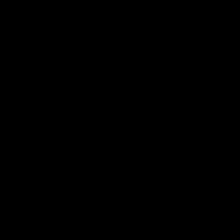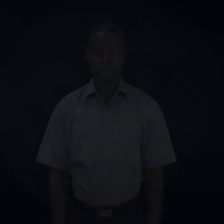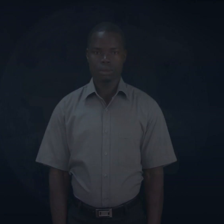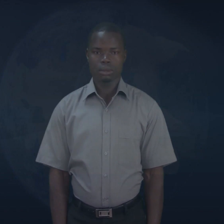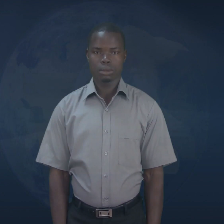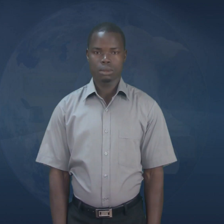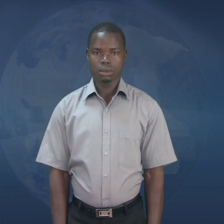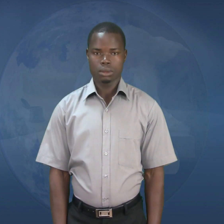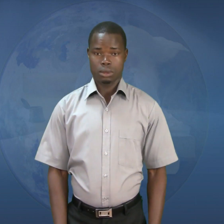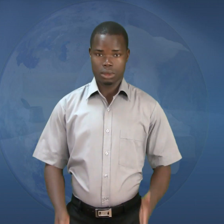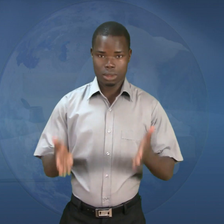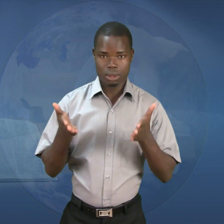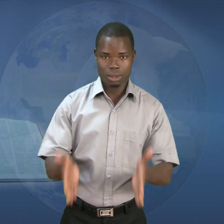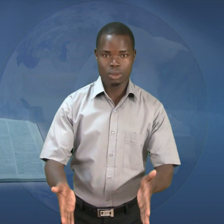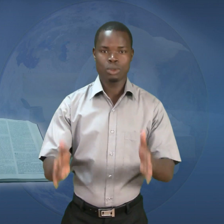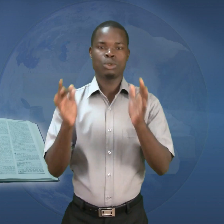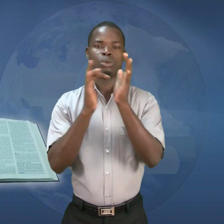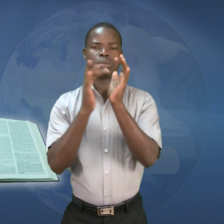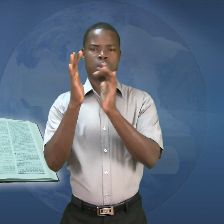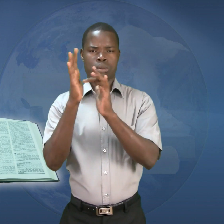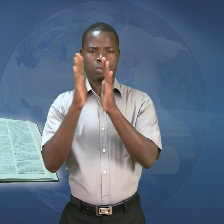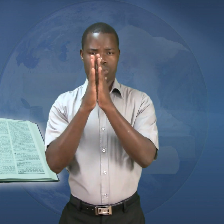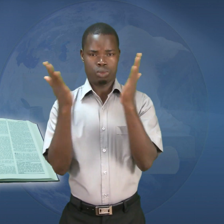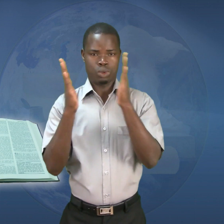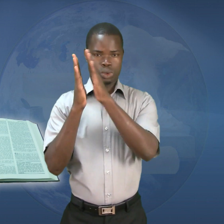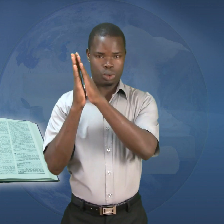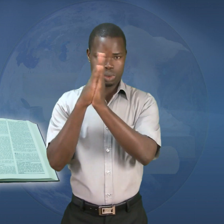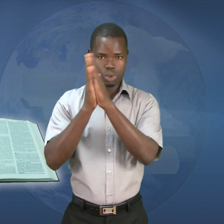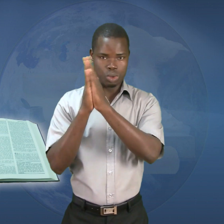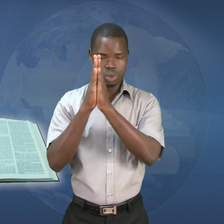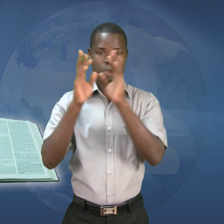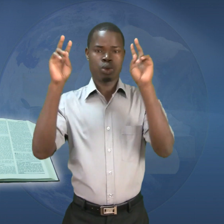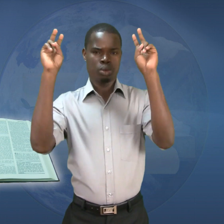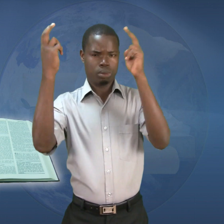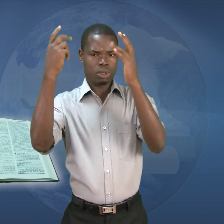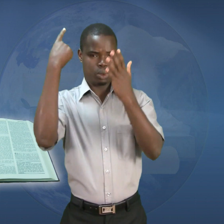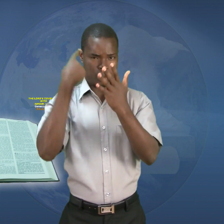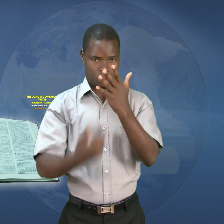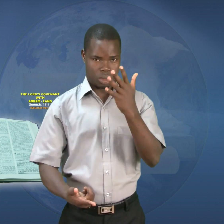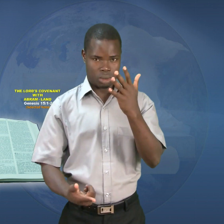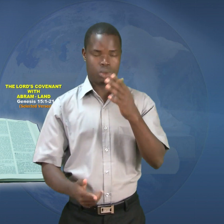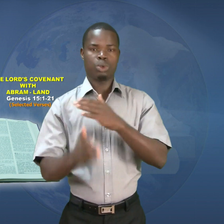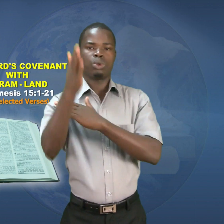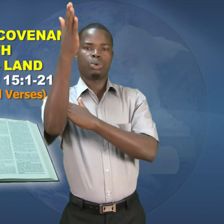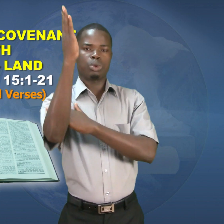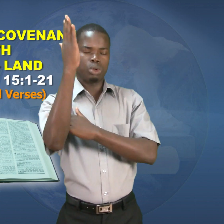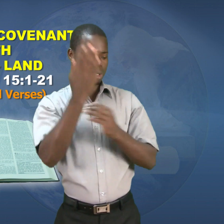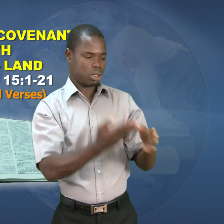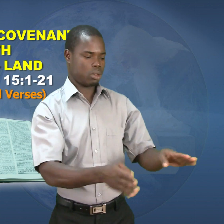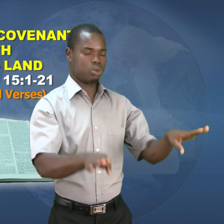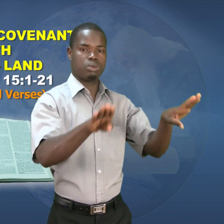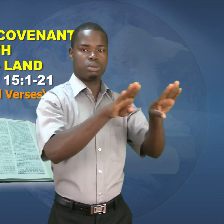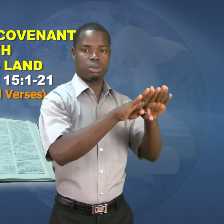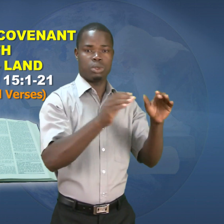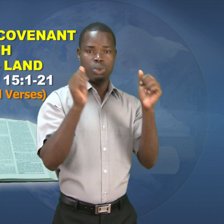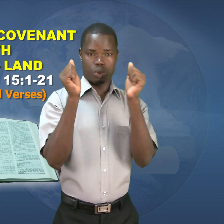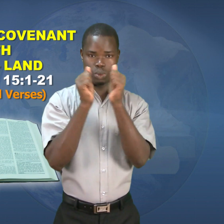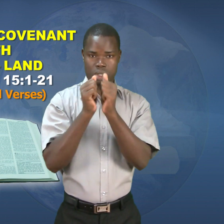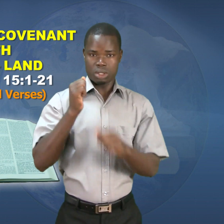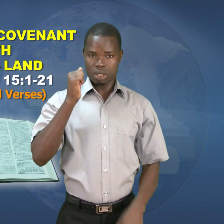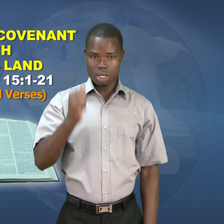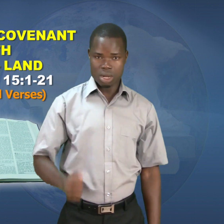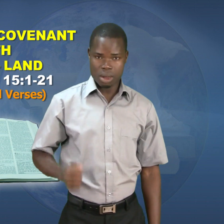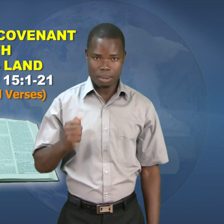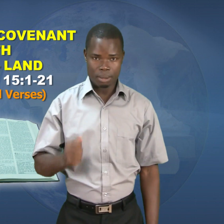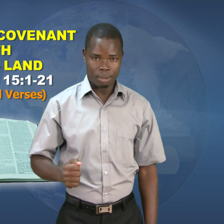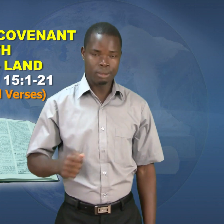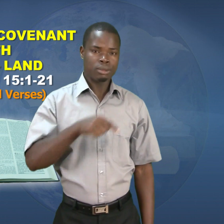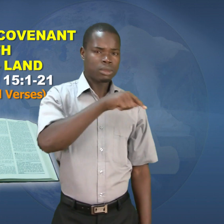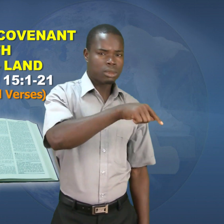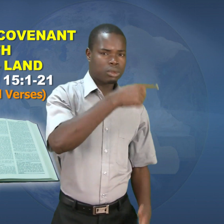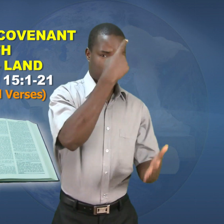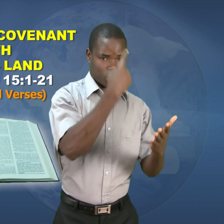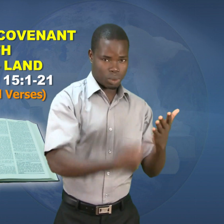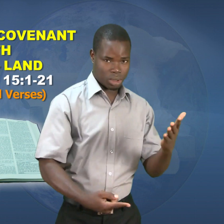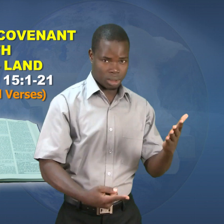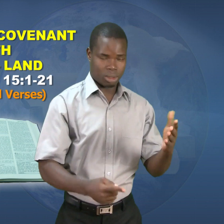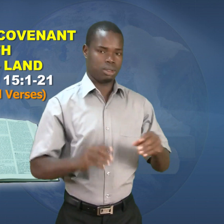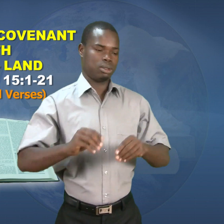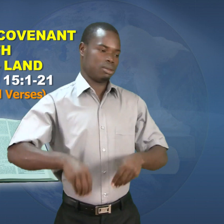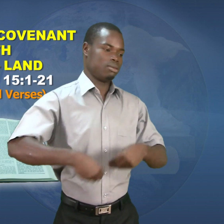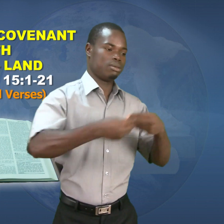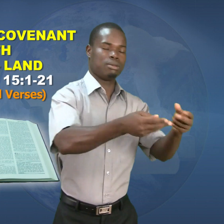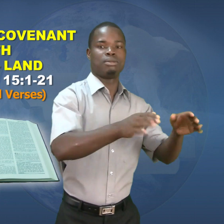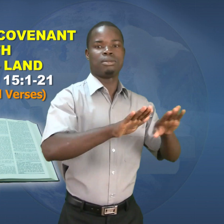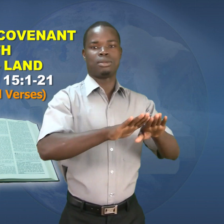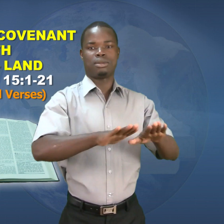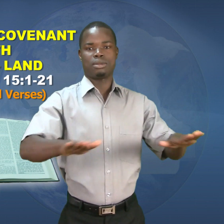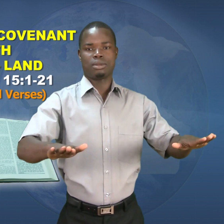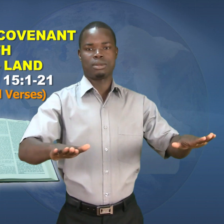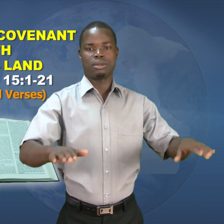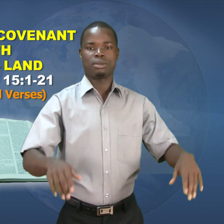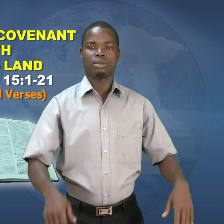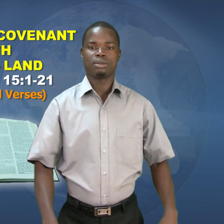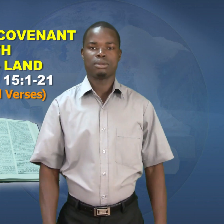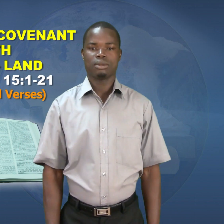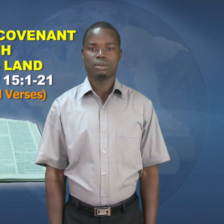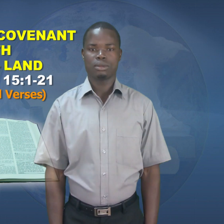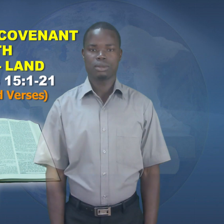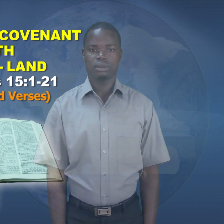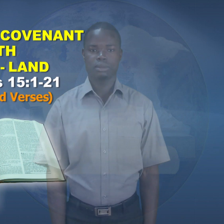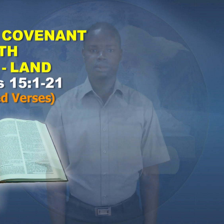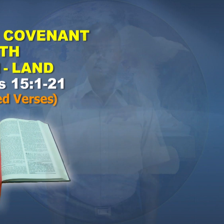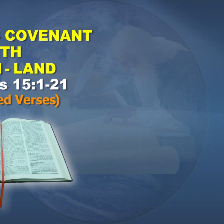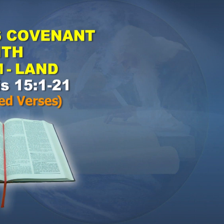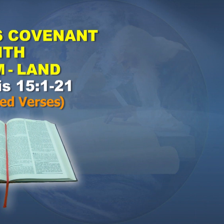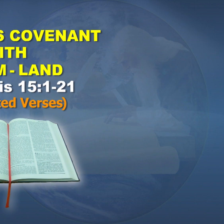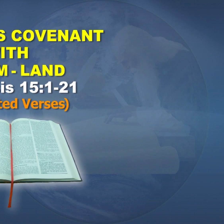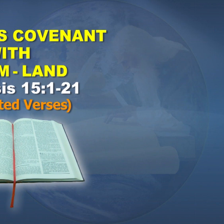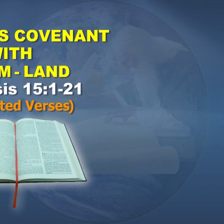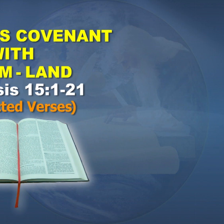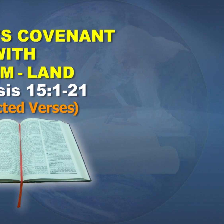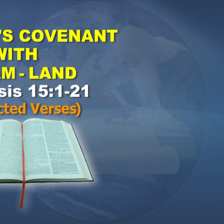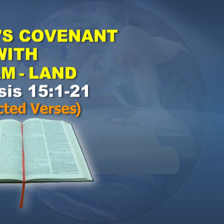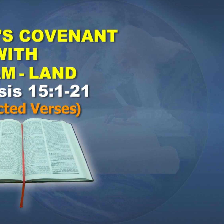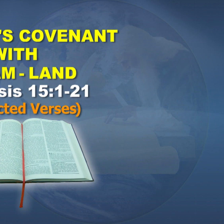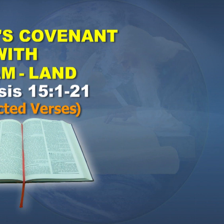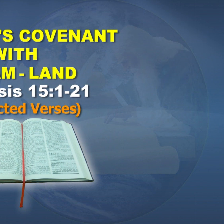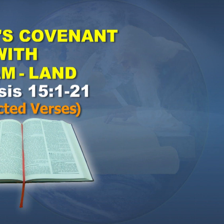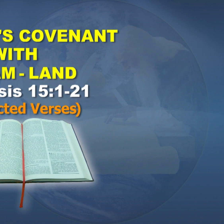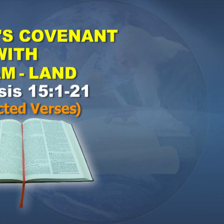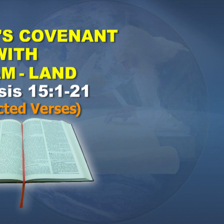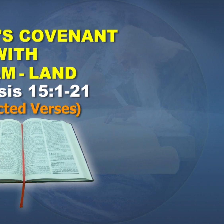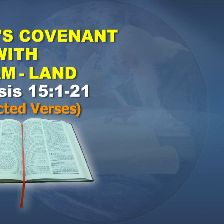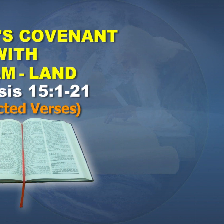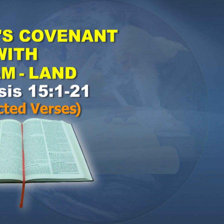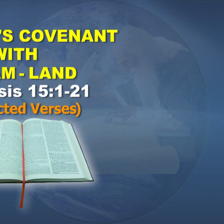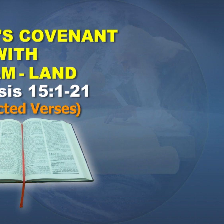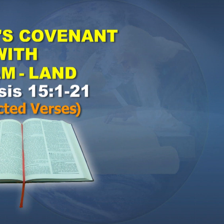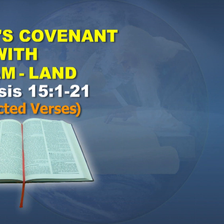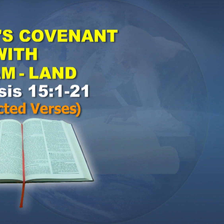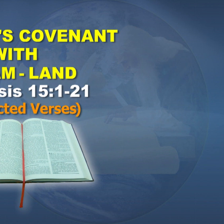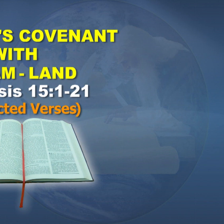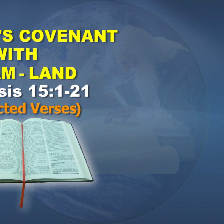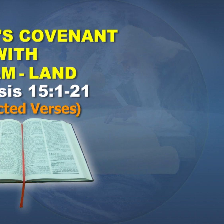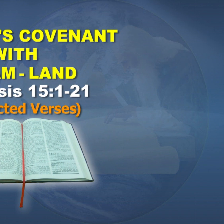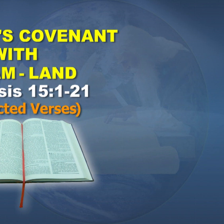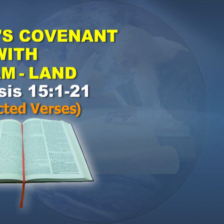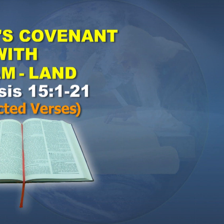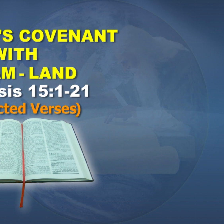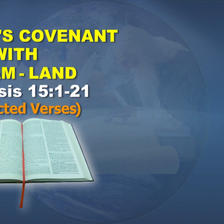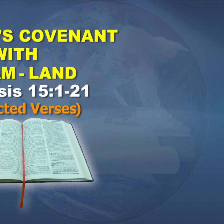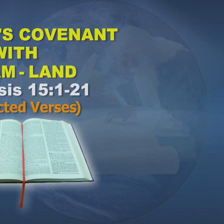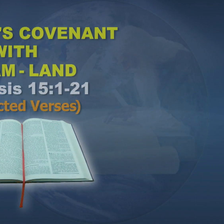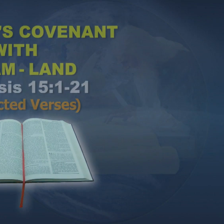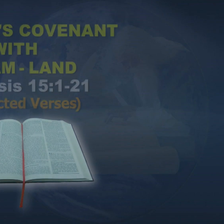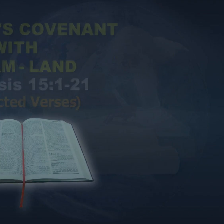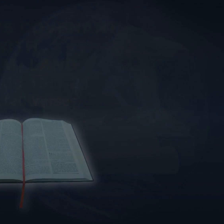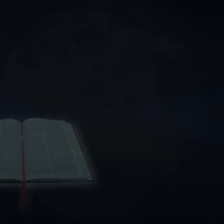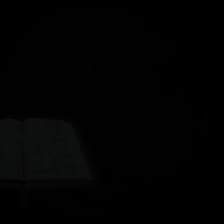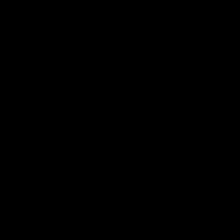The Lord's covenant with Abram - land